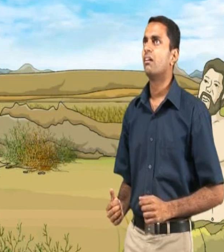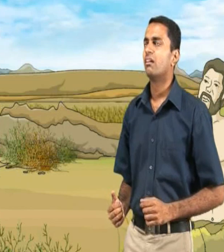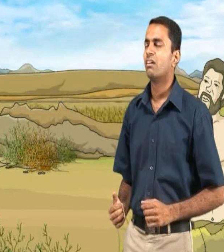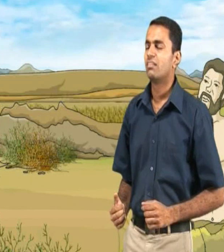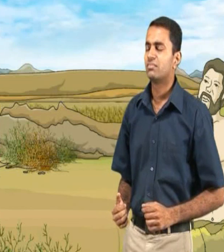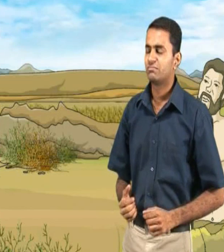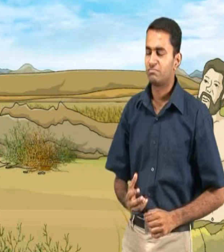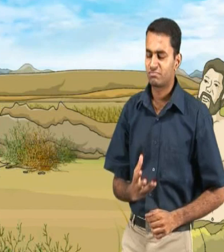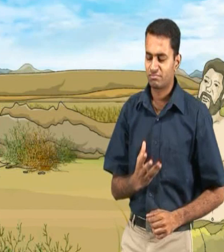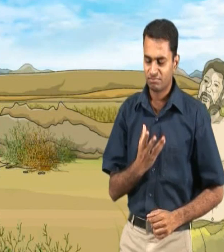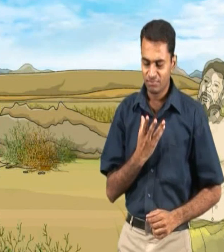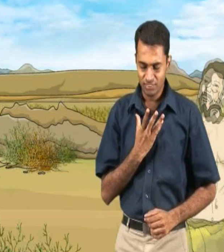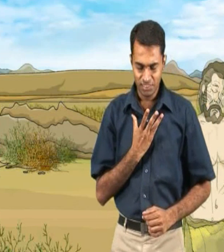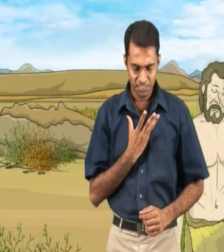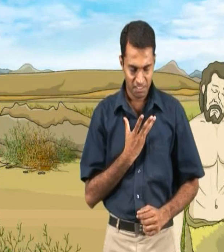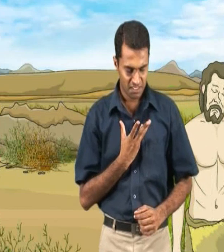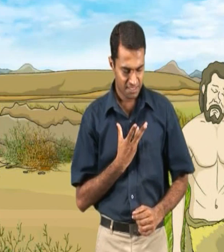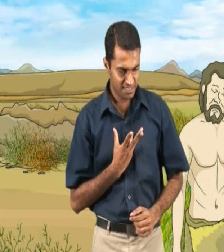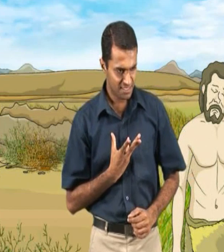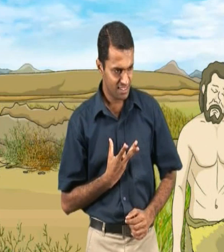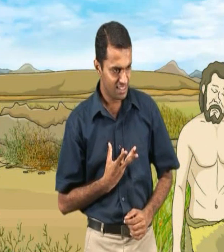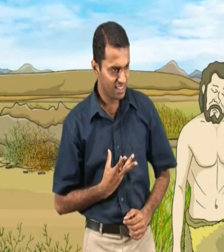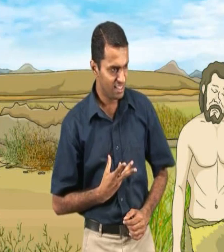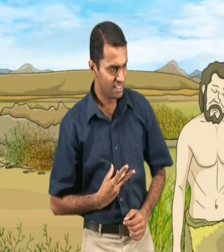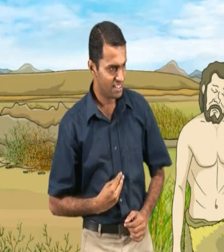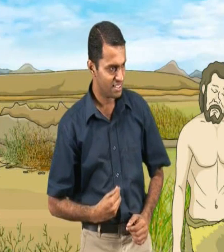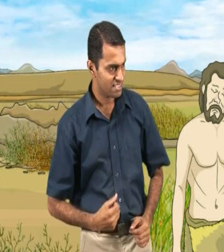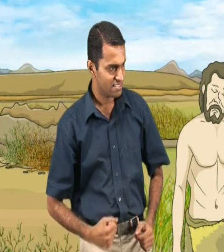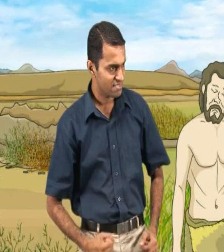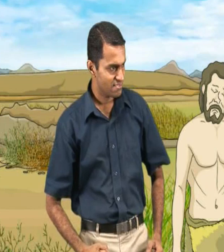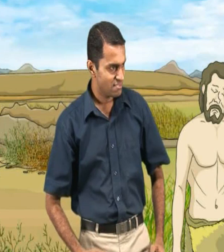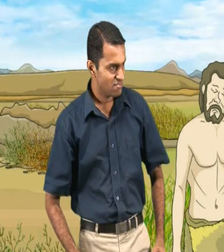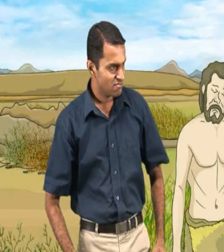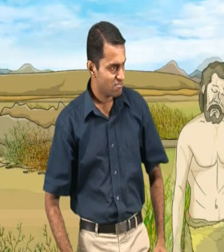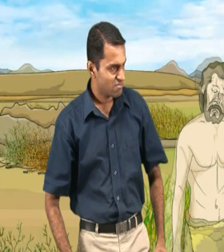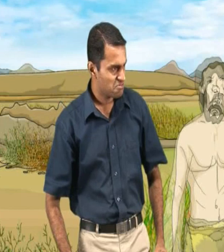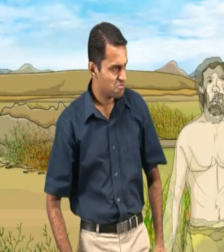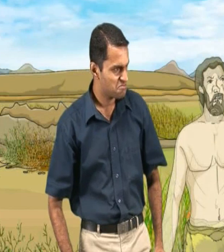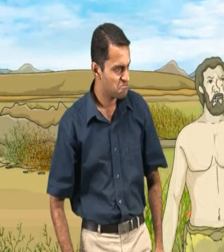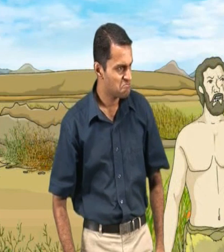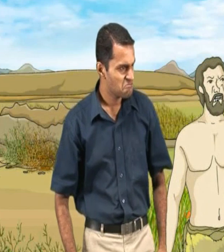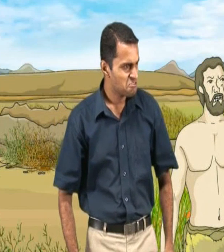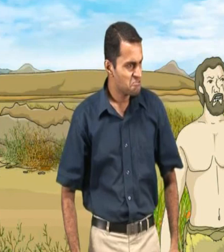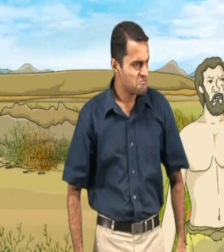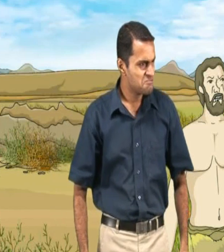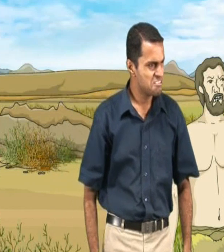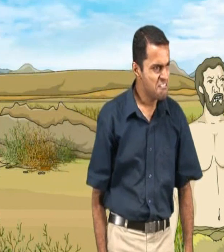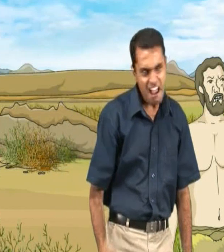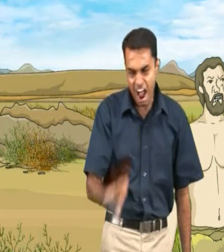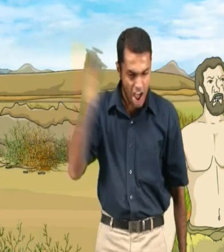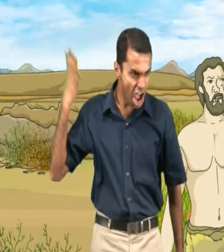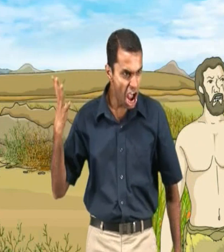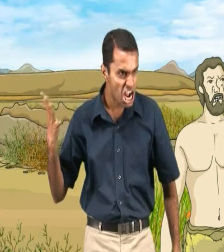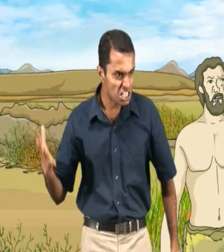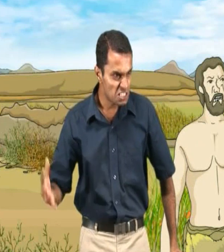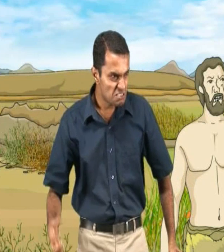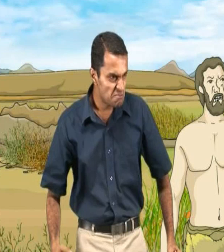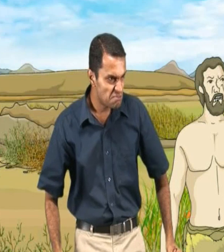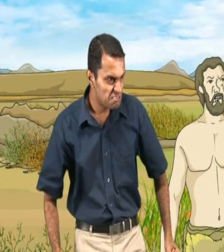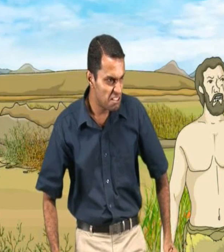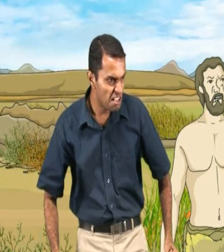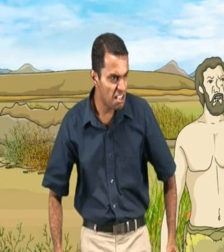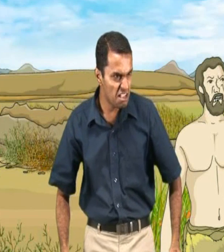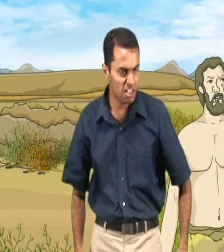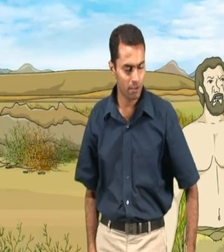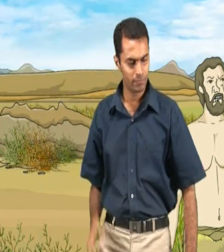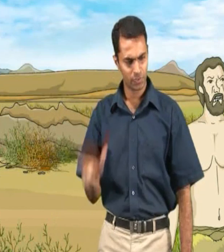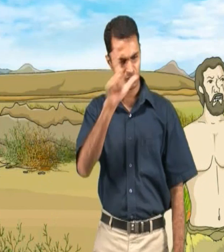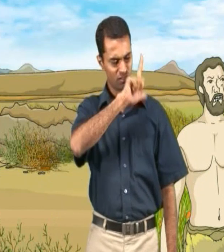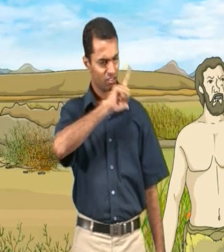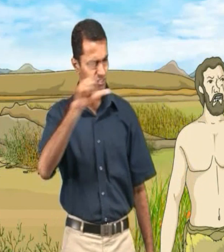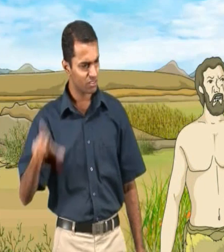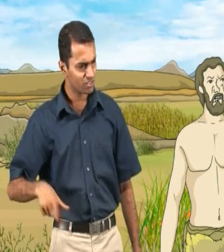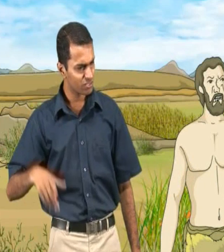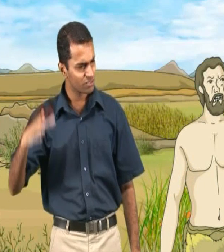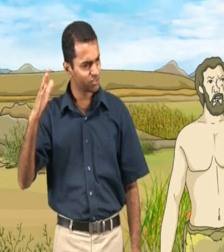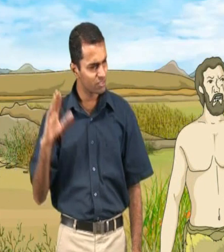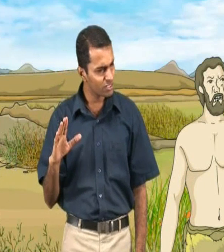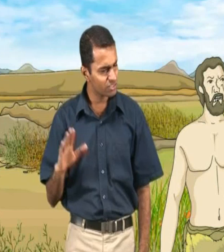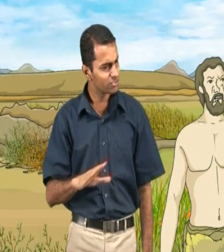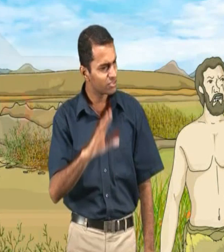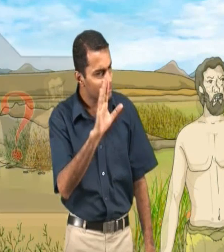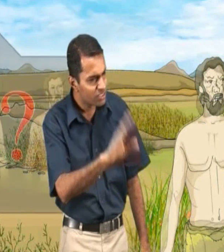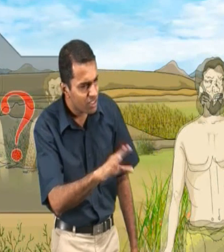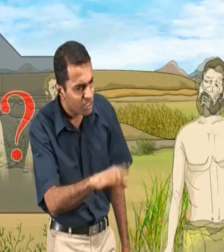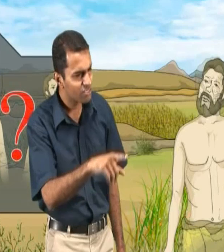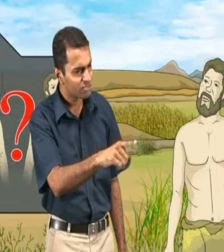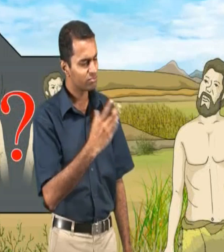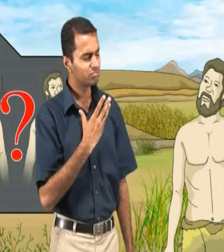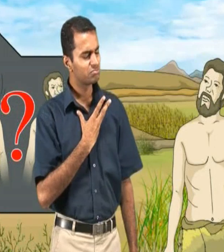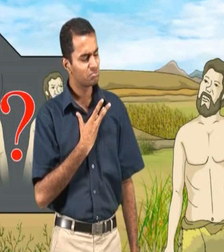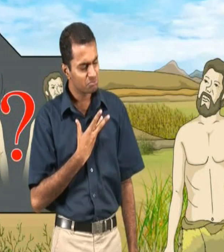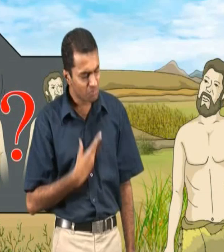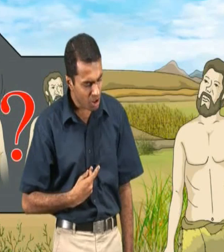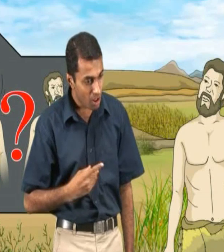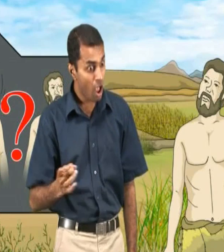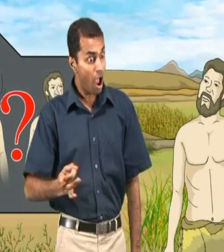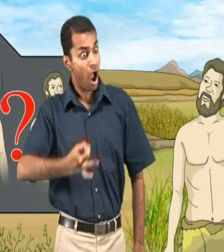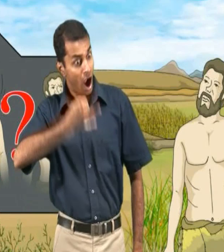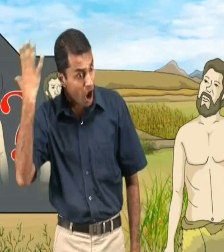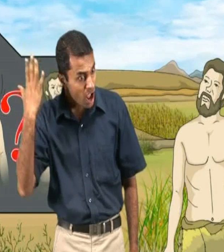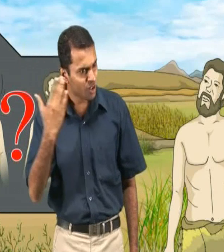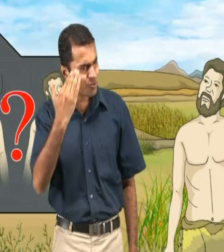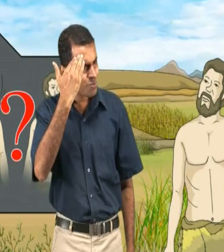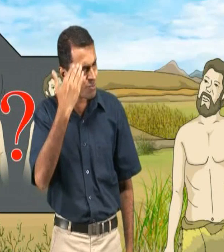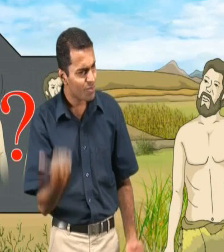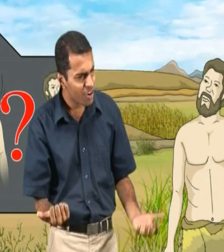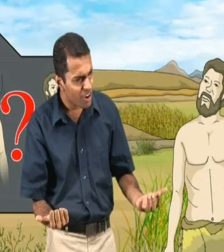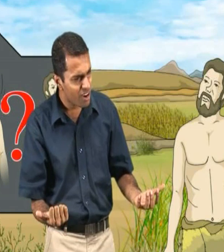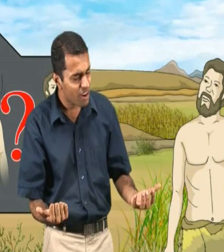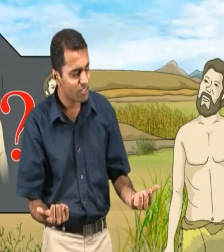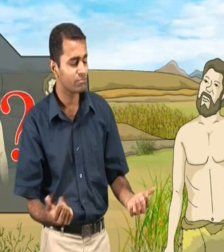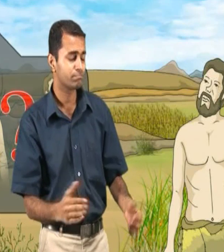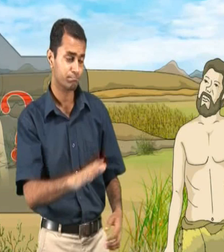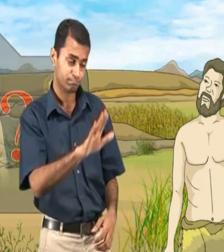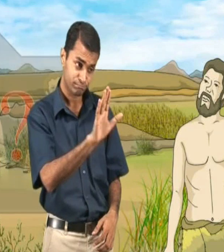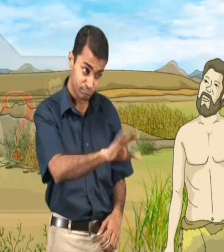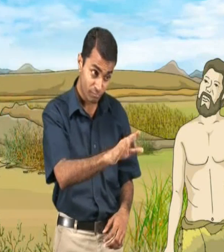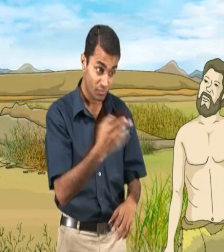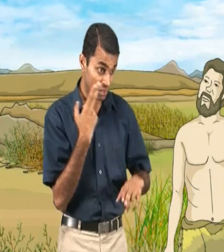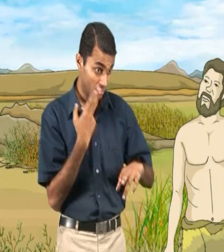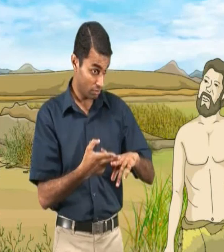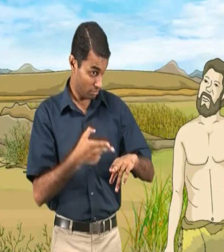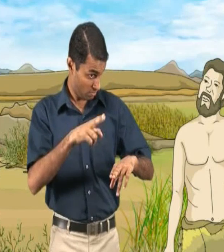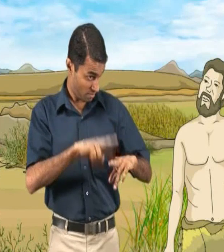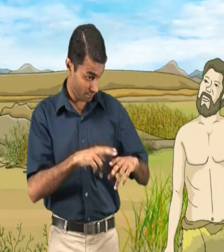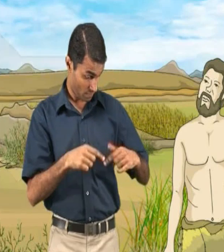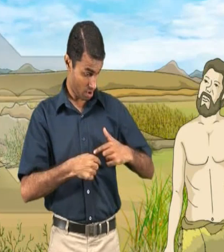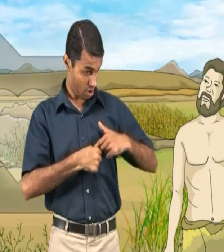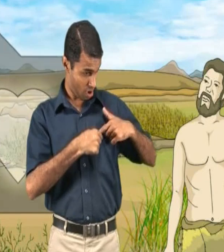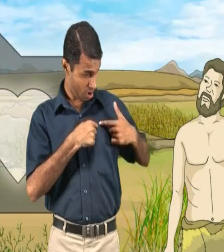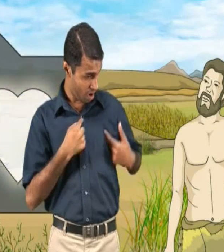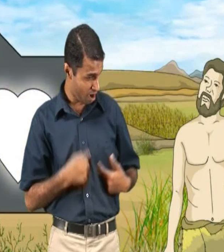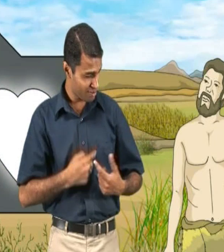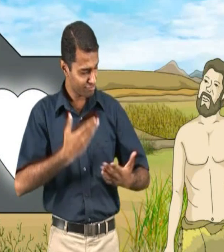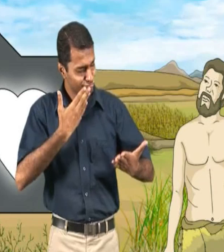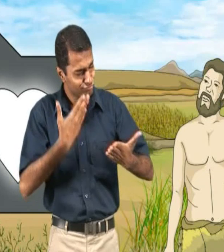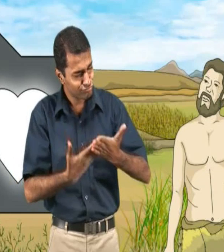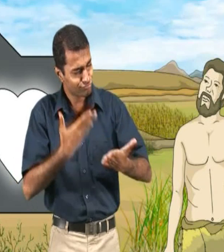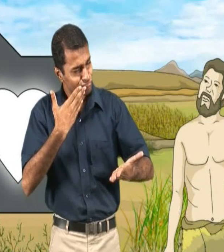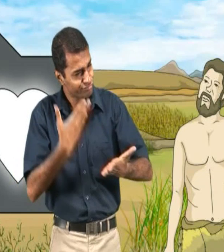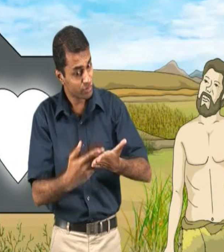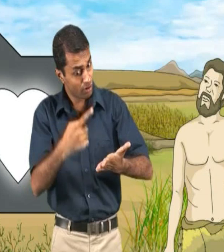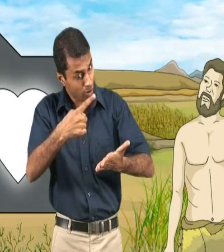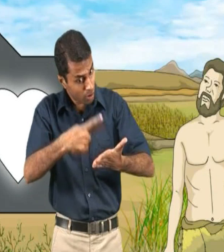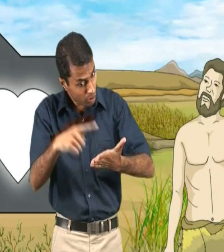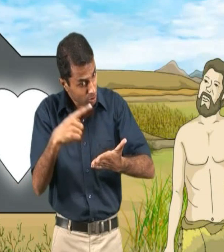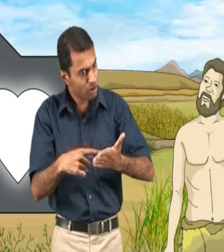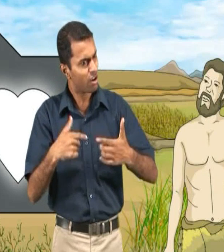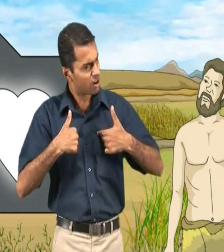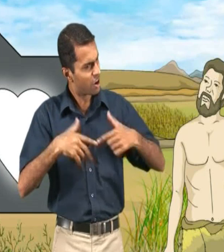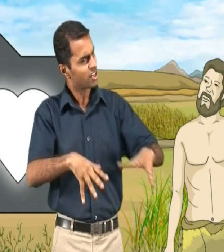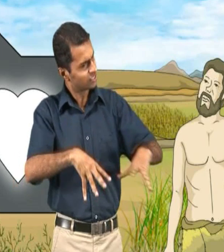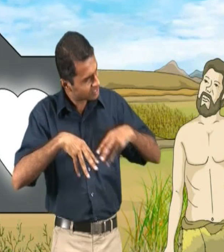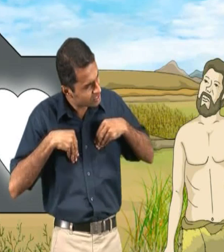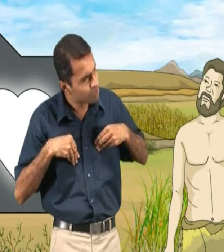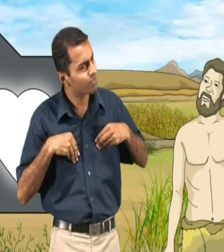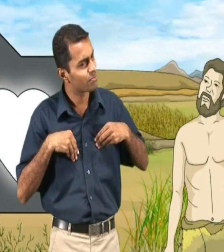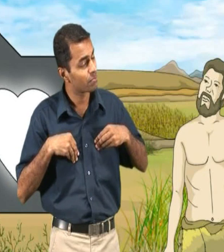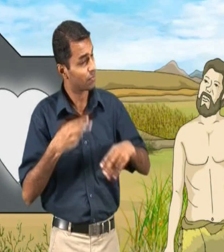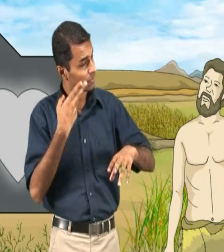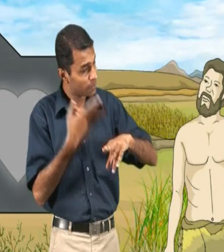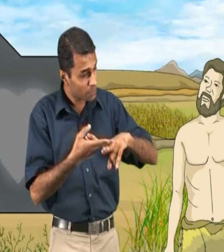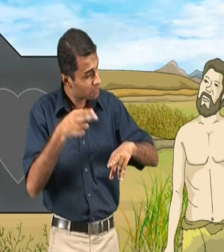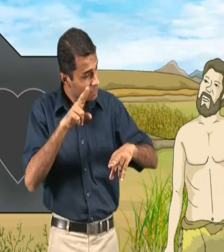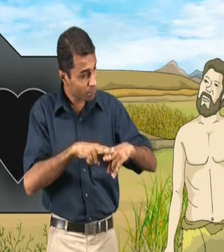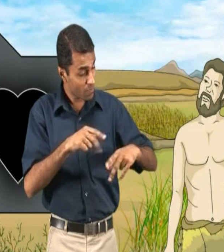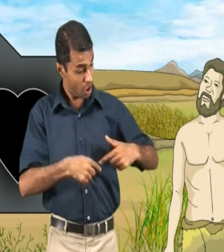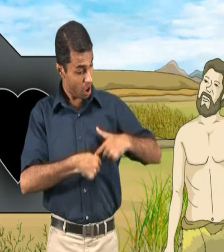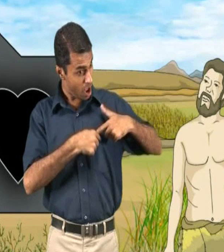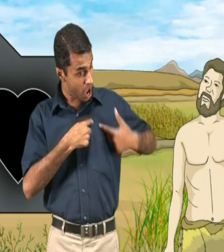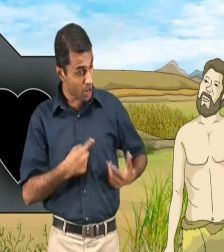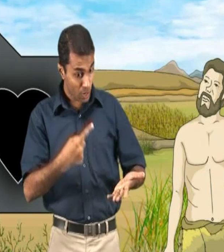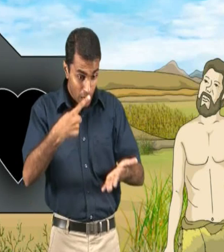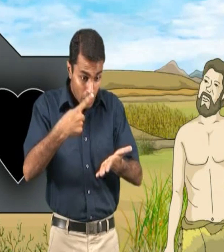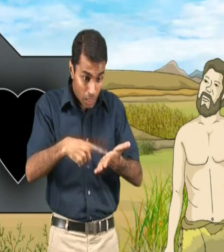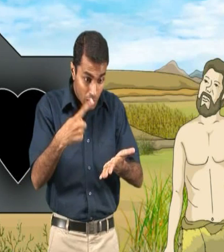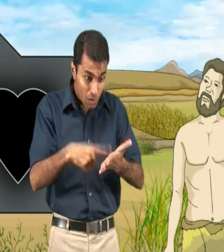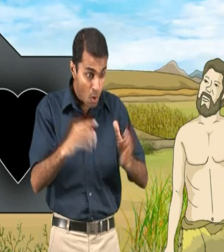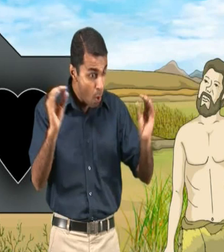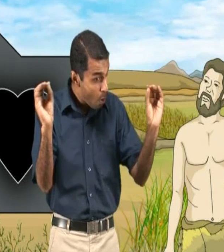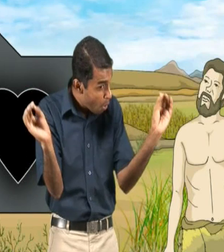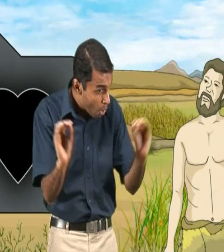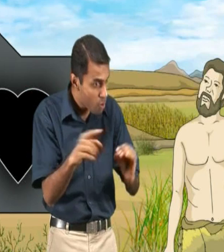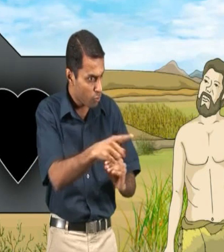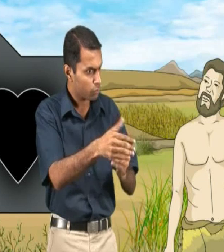So Cain became very angry, and his countenance fell. “Why are you angry,” said the LORD to Cain, “and why has your countenance fallen? If you do what is right, will you not be accepted?